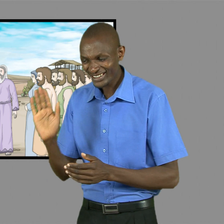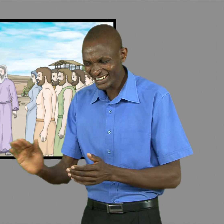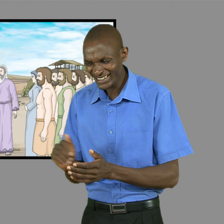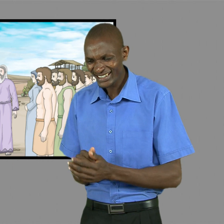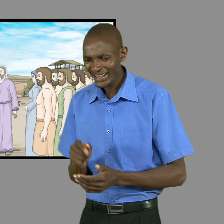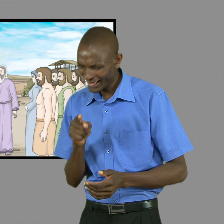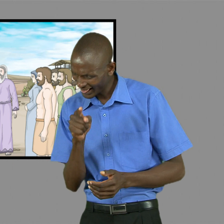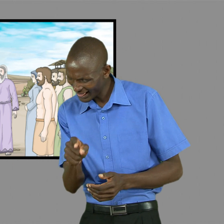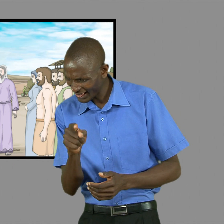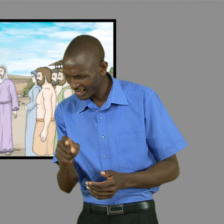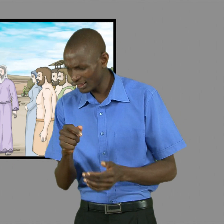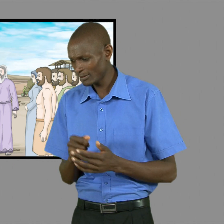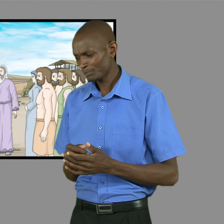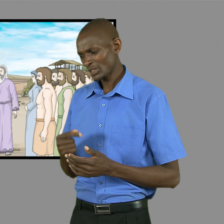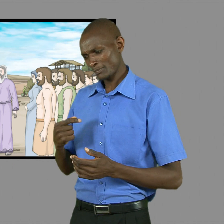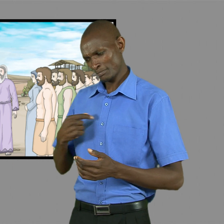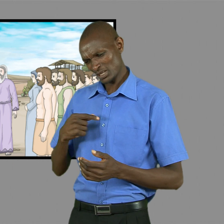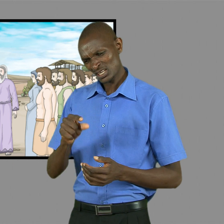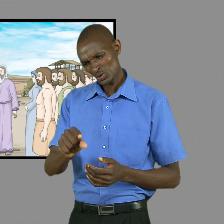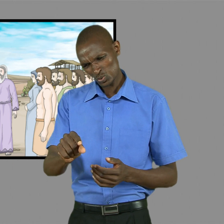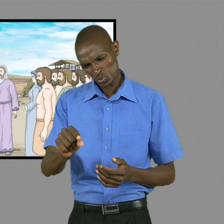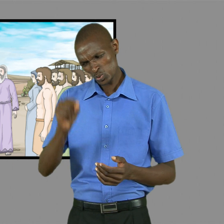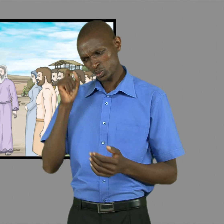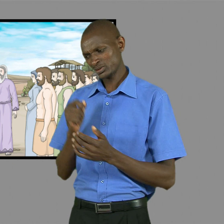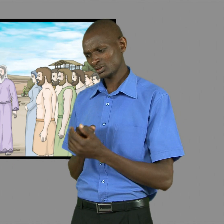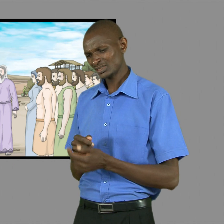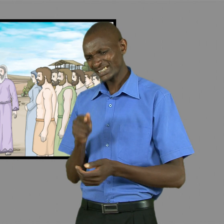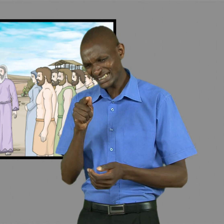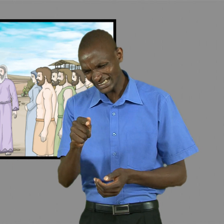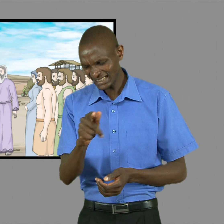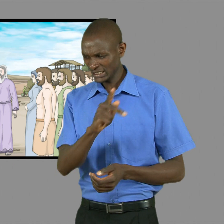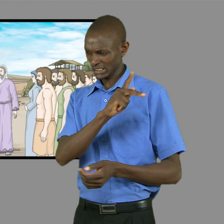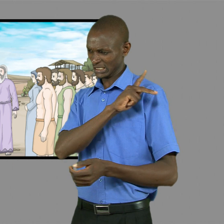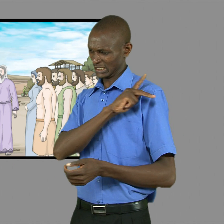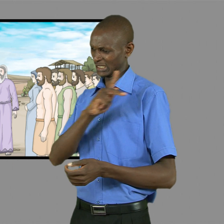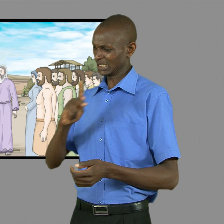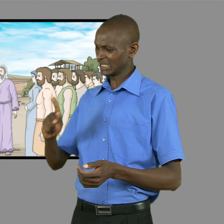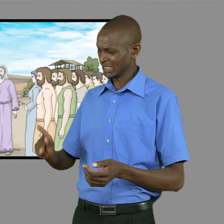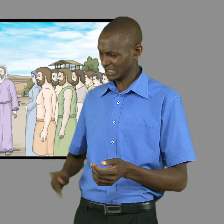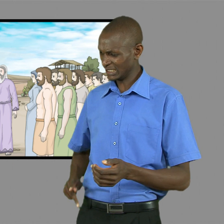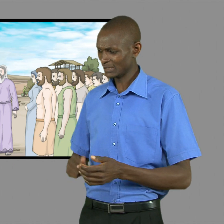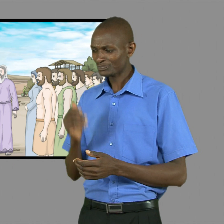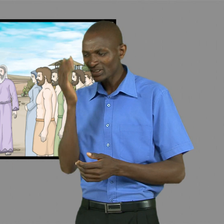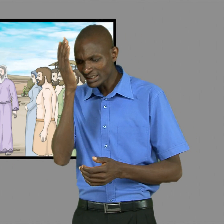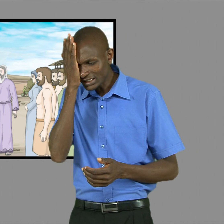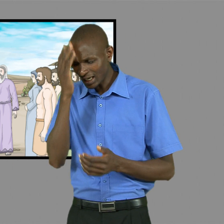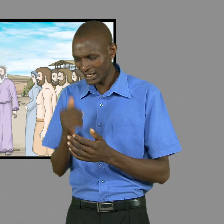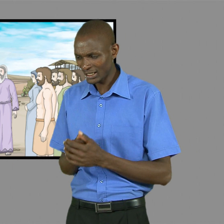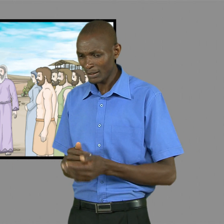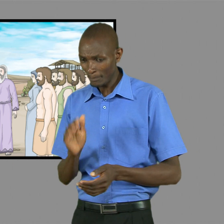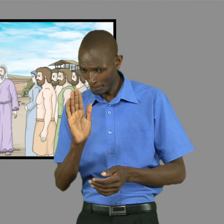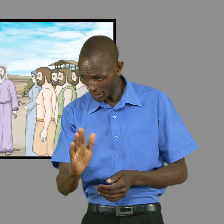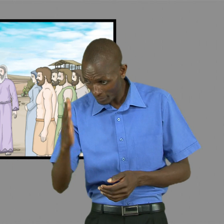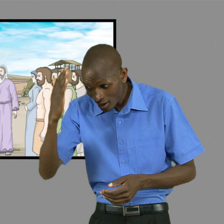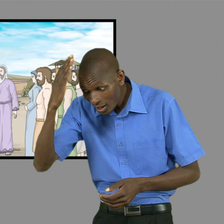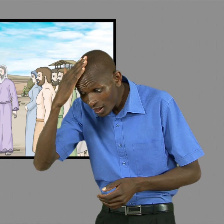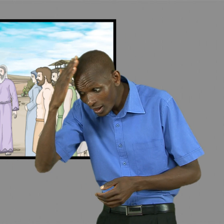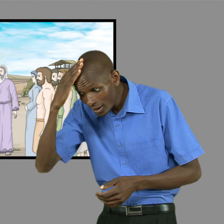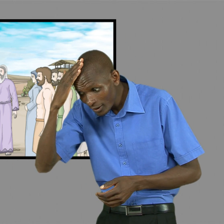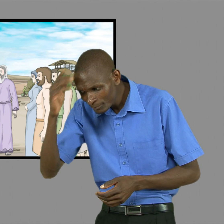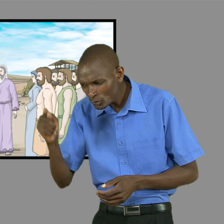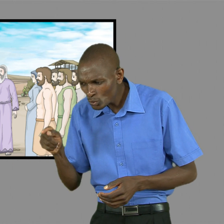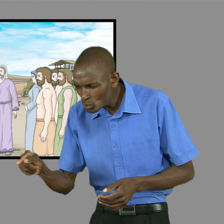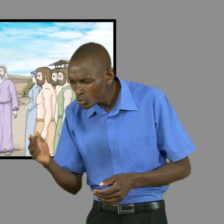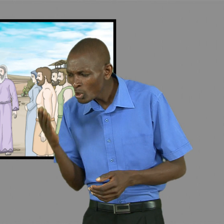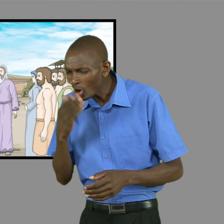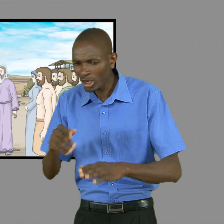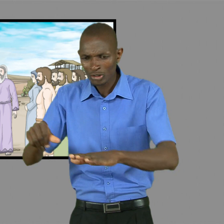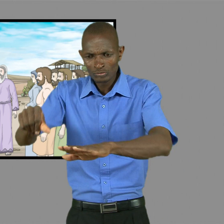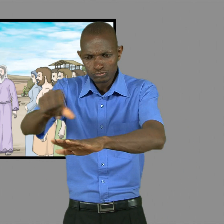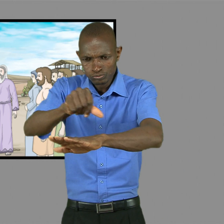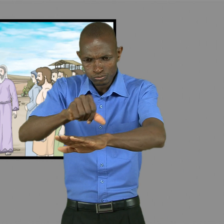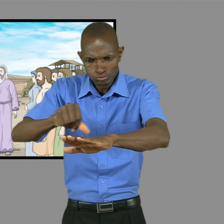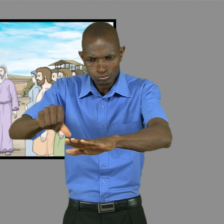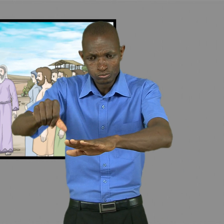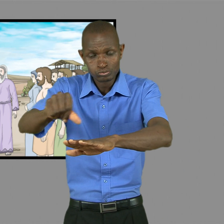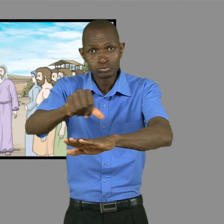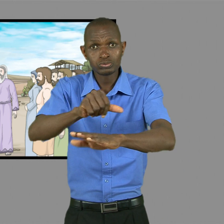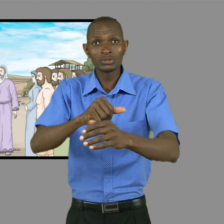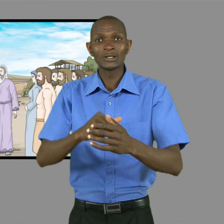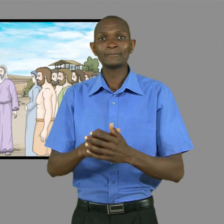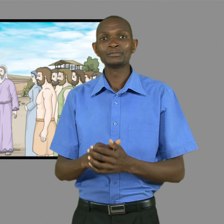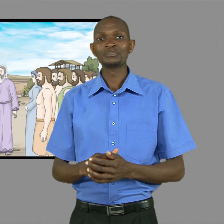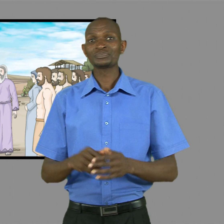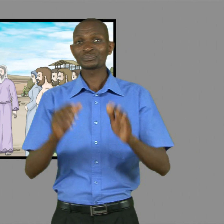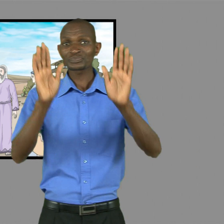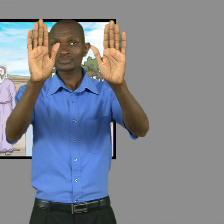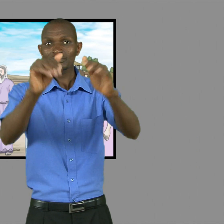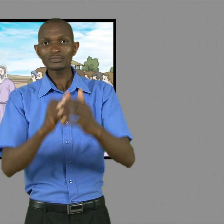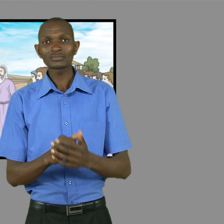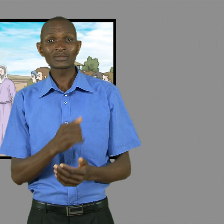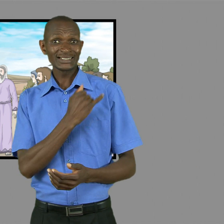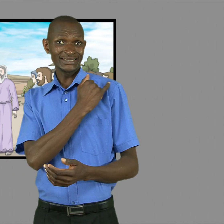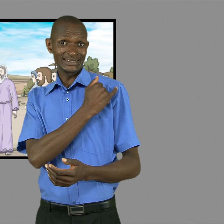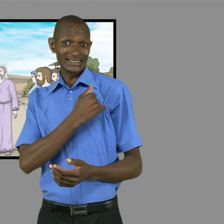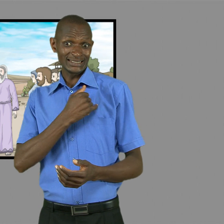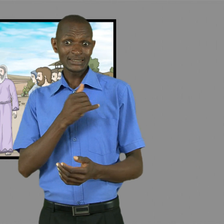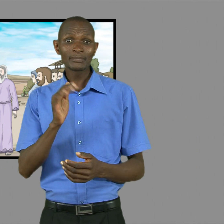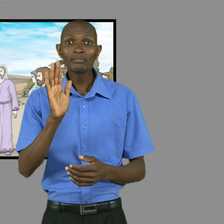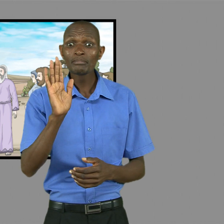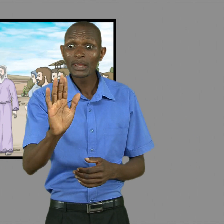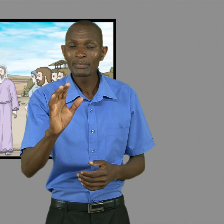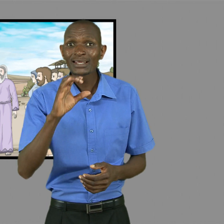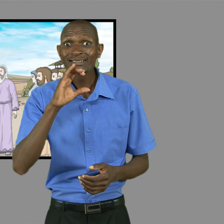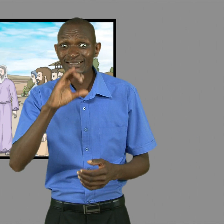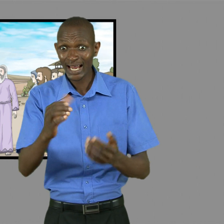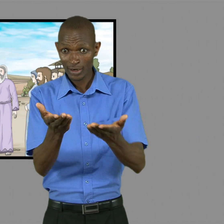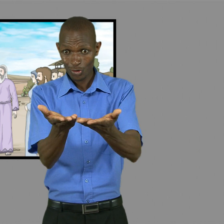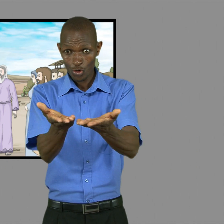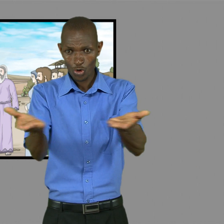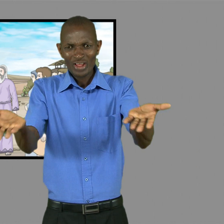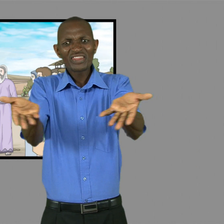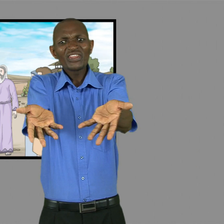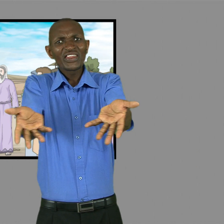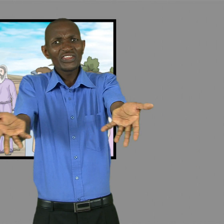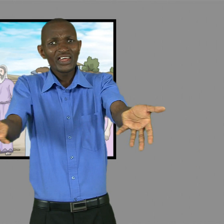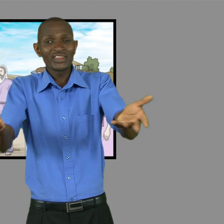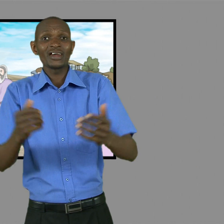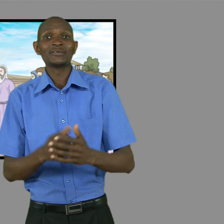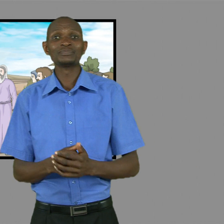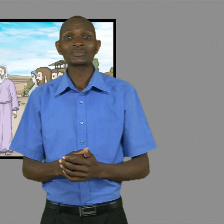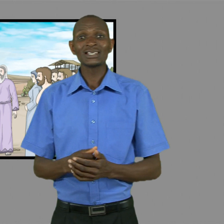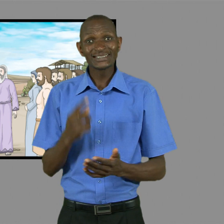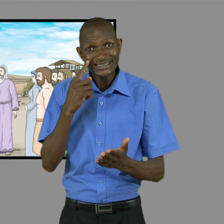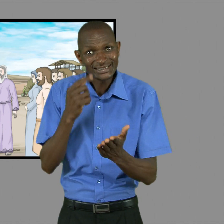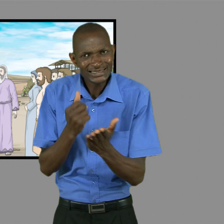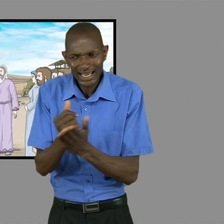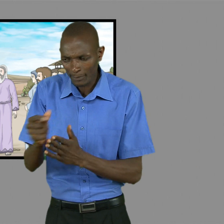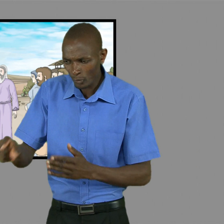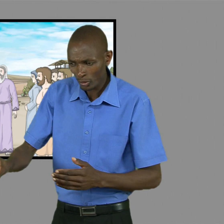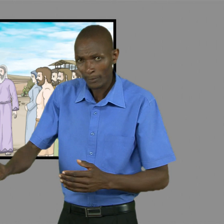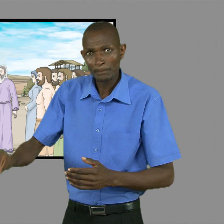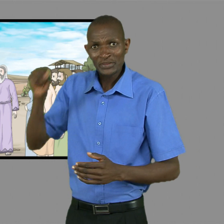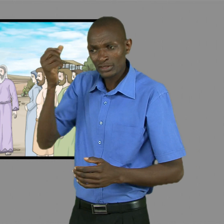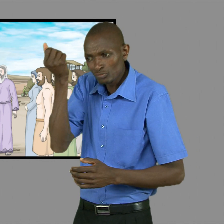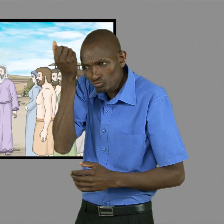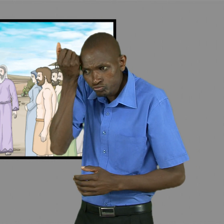And the LORD said, “Rise and anoint him, for he is the one.”